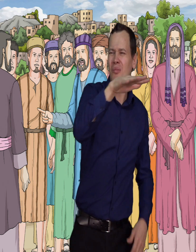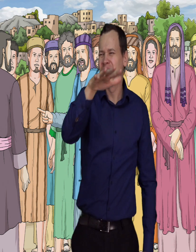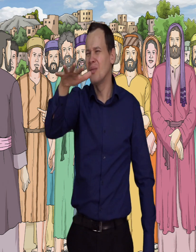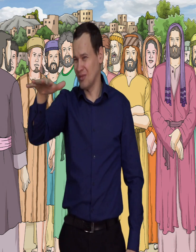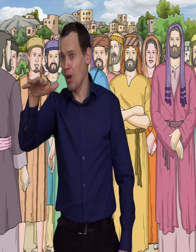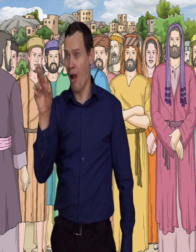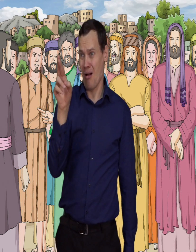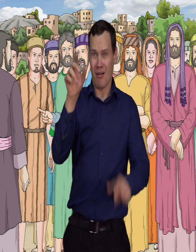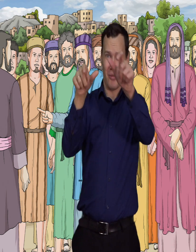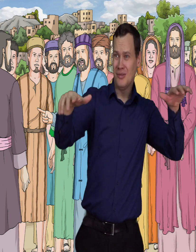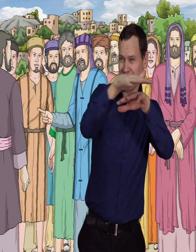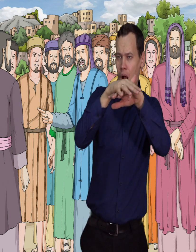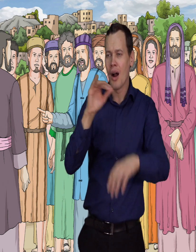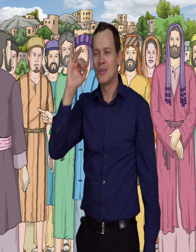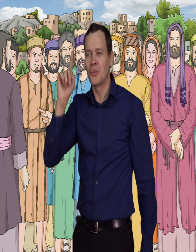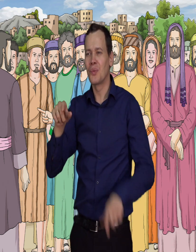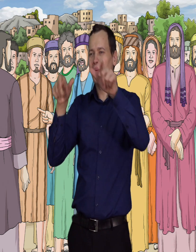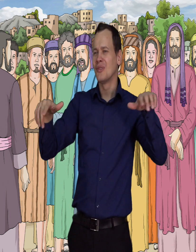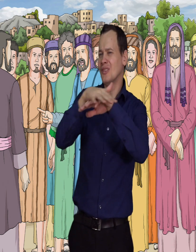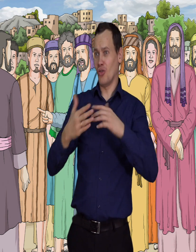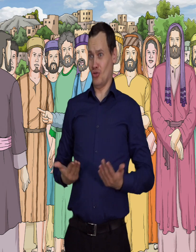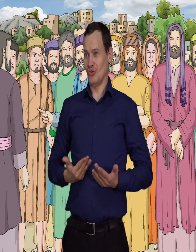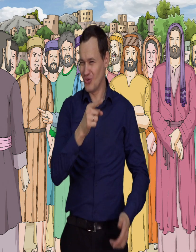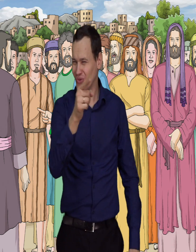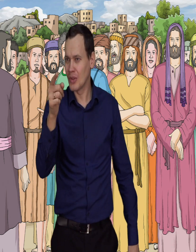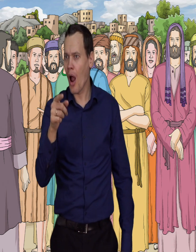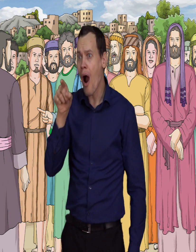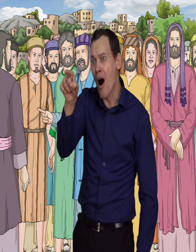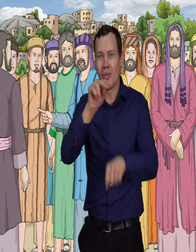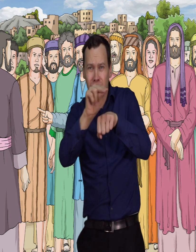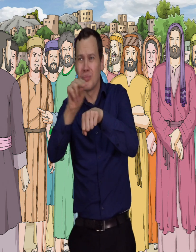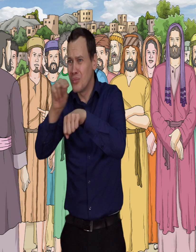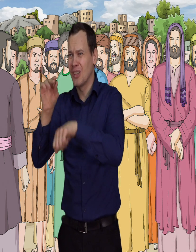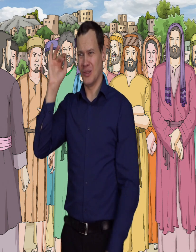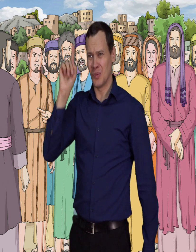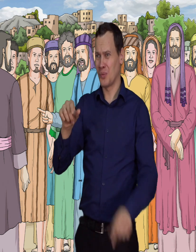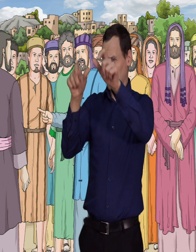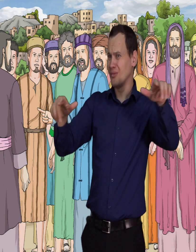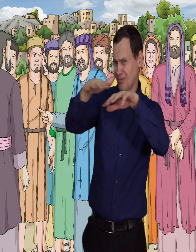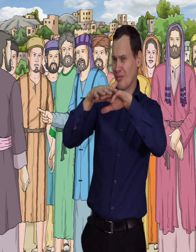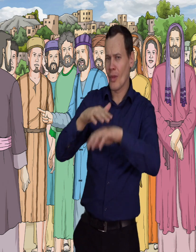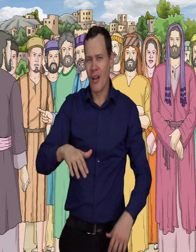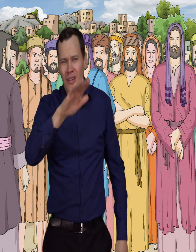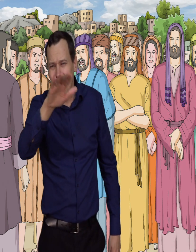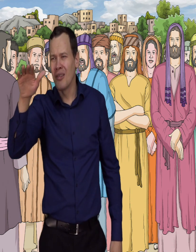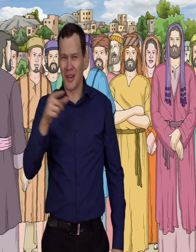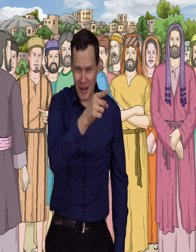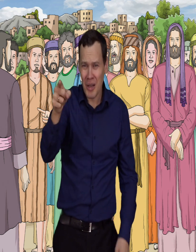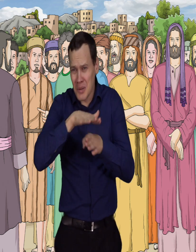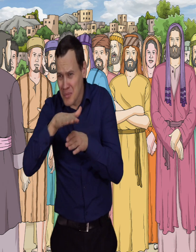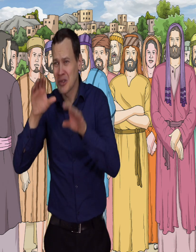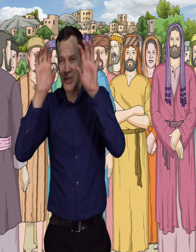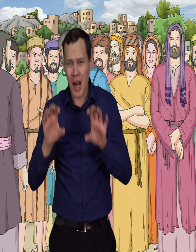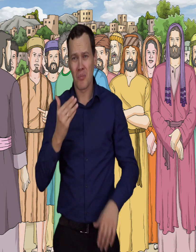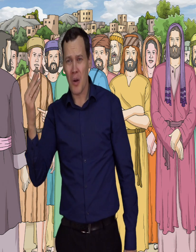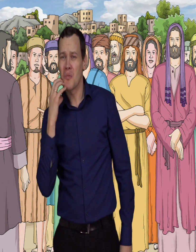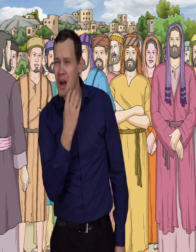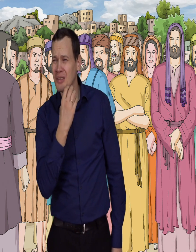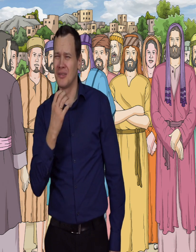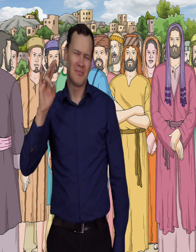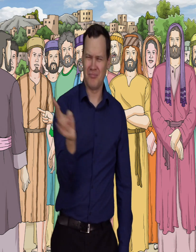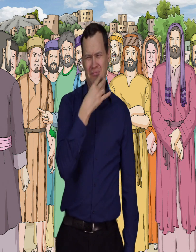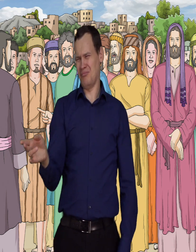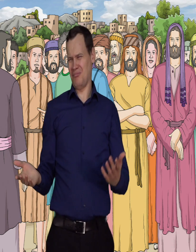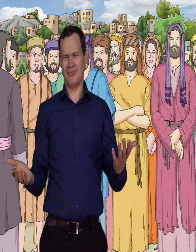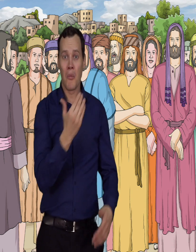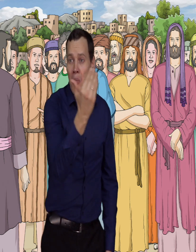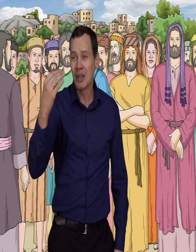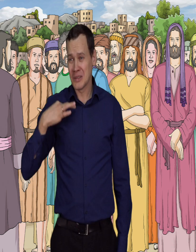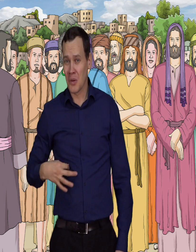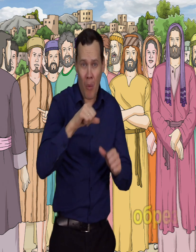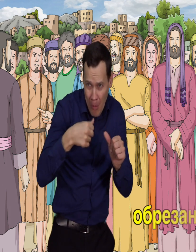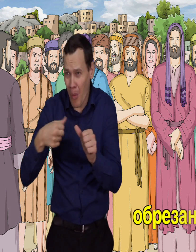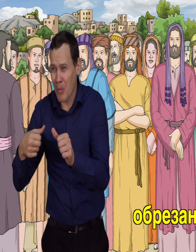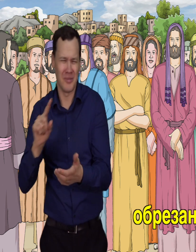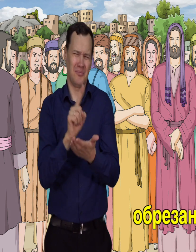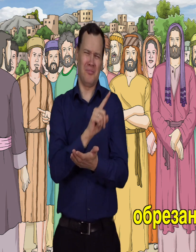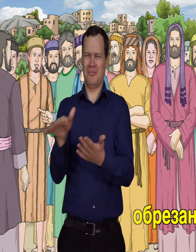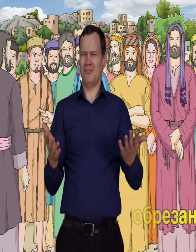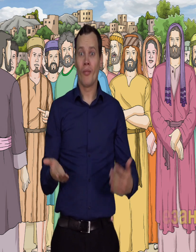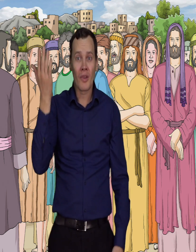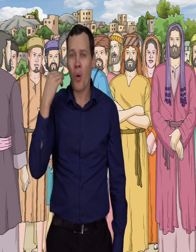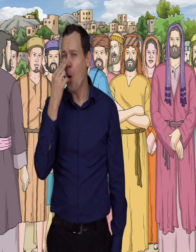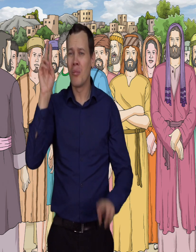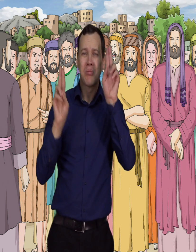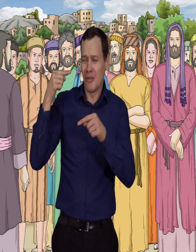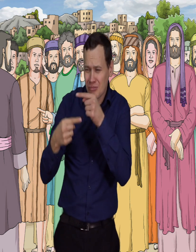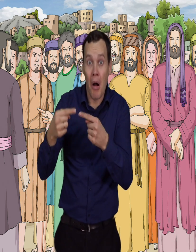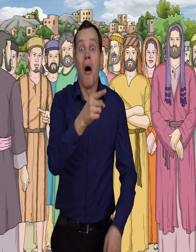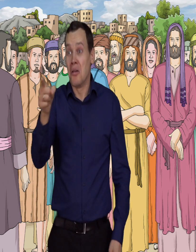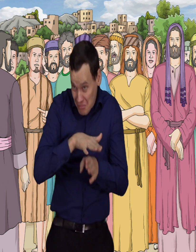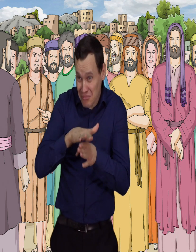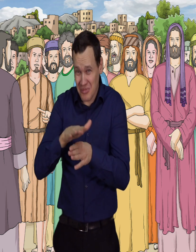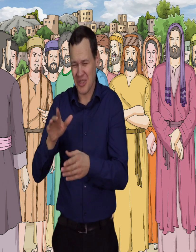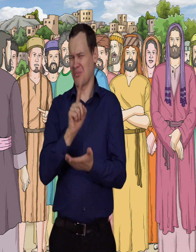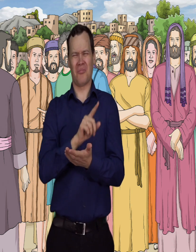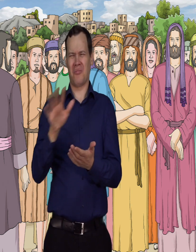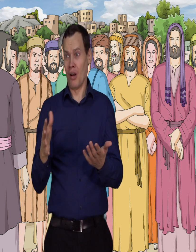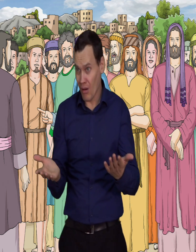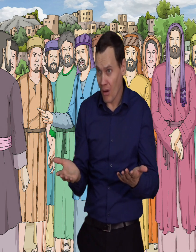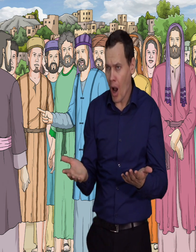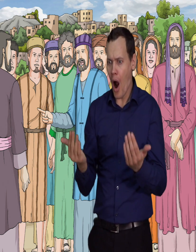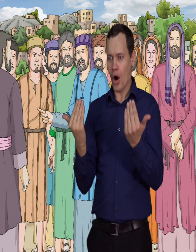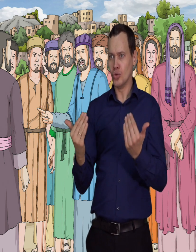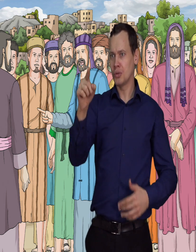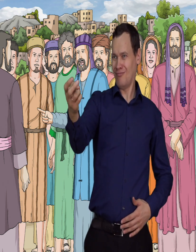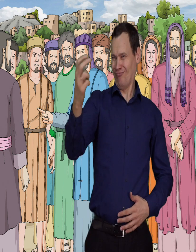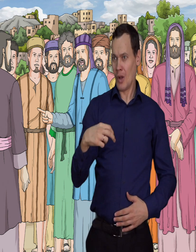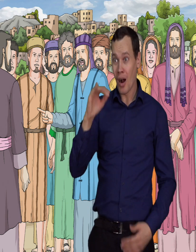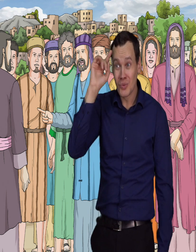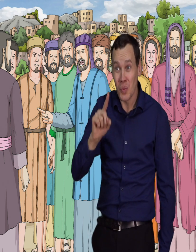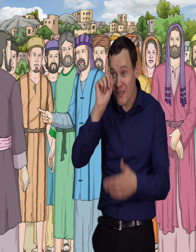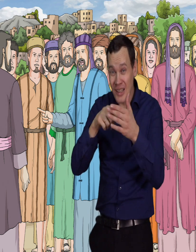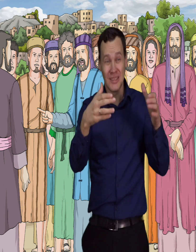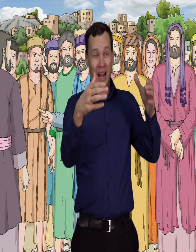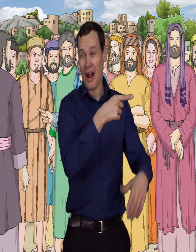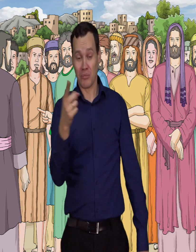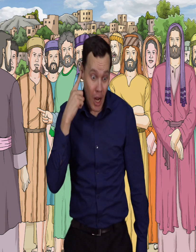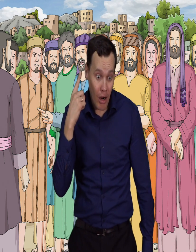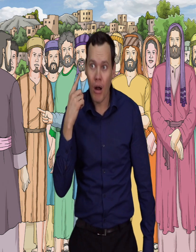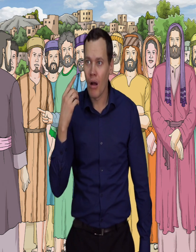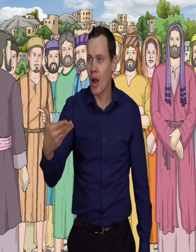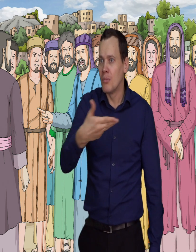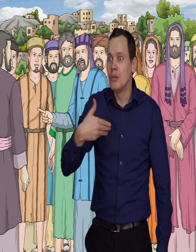But they are under the impression that you teach all the Jews who live among the Gentiles to forsake Moses, telling them not to circumcise their children or observe our customs.